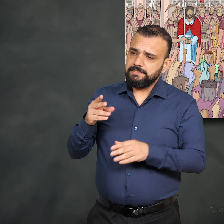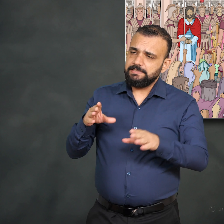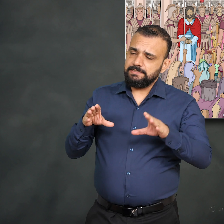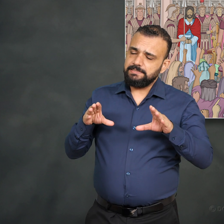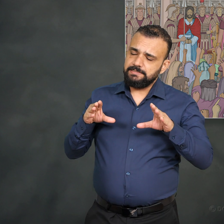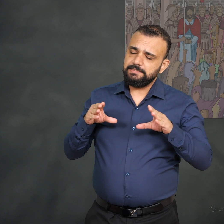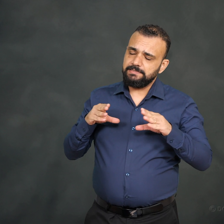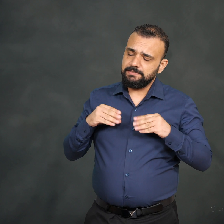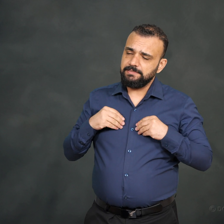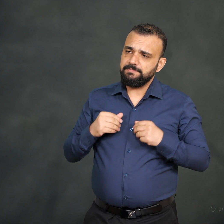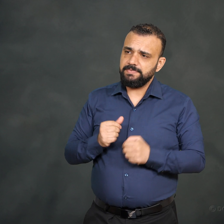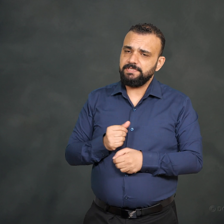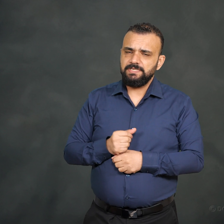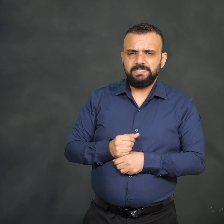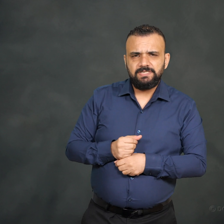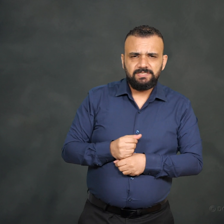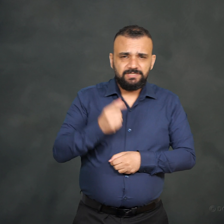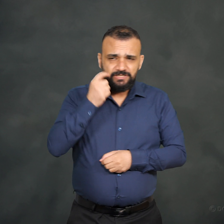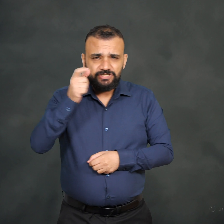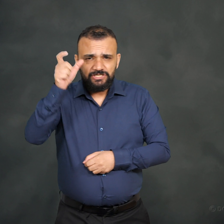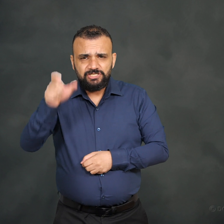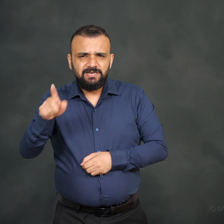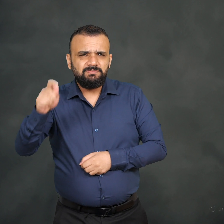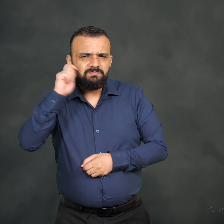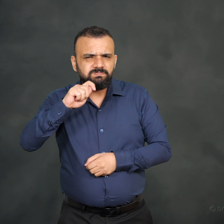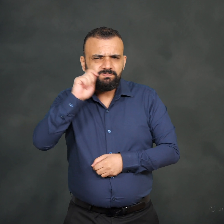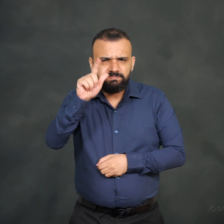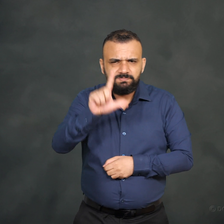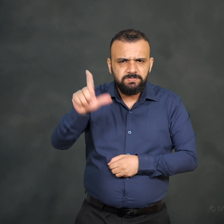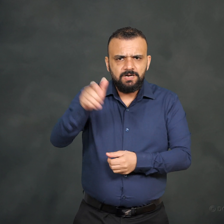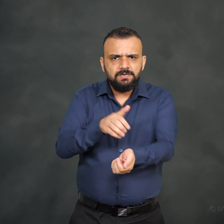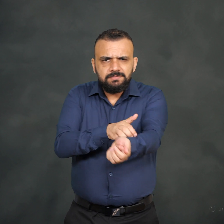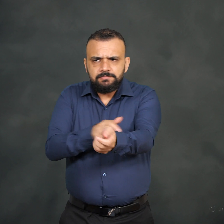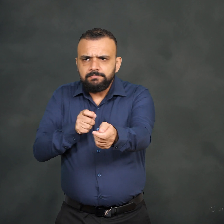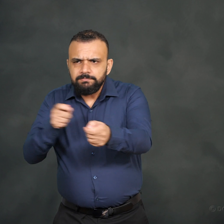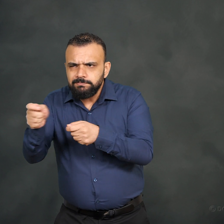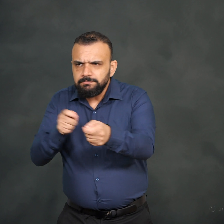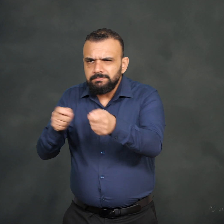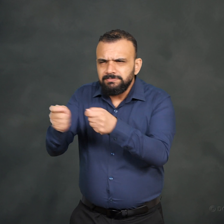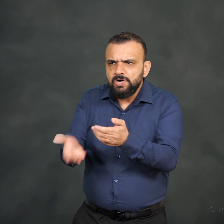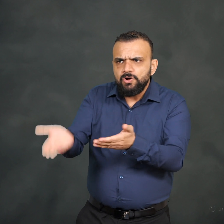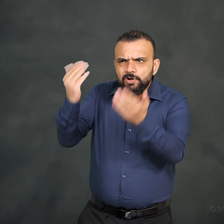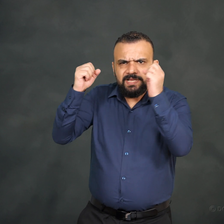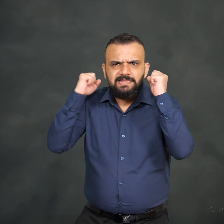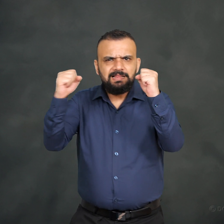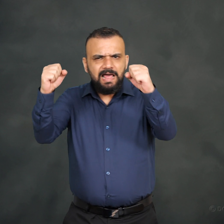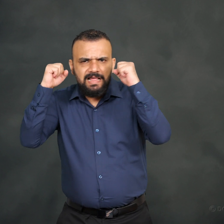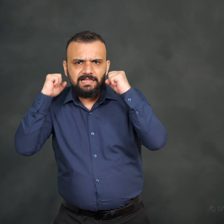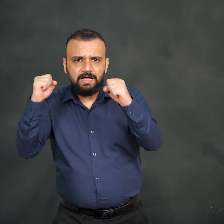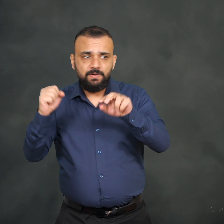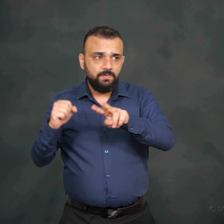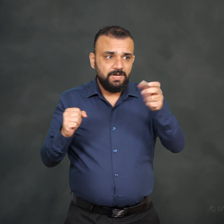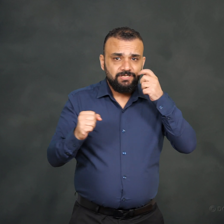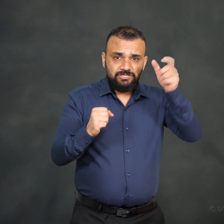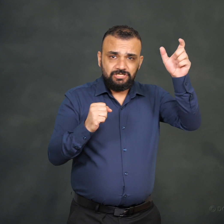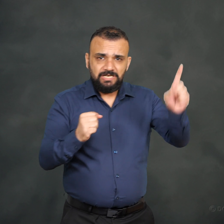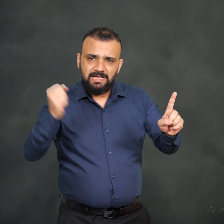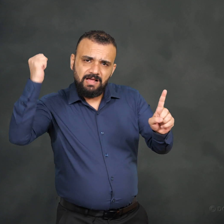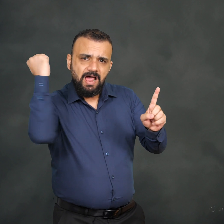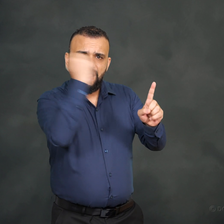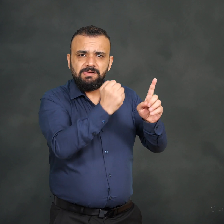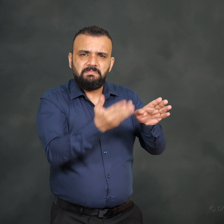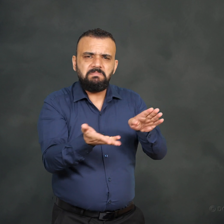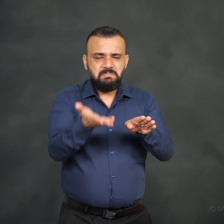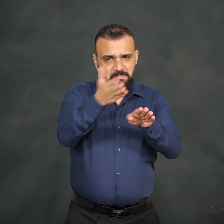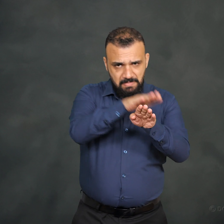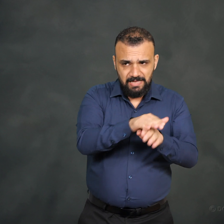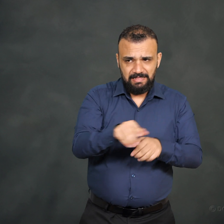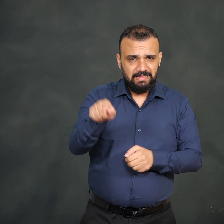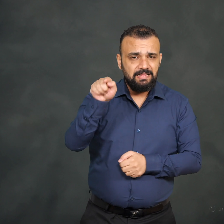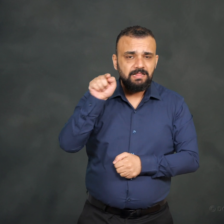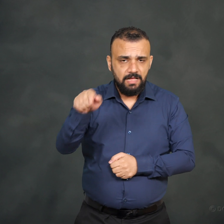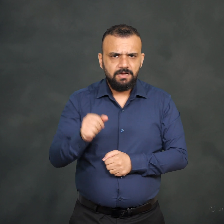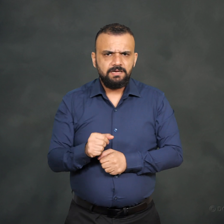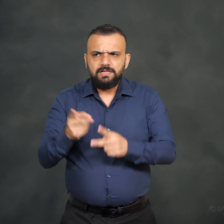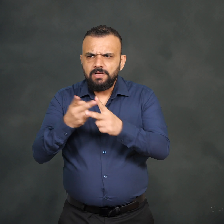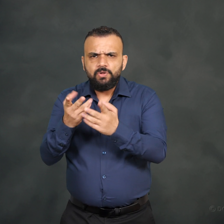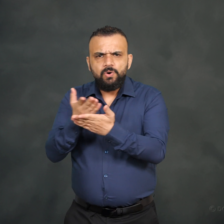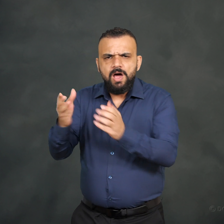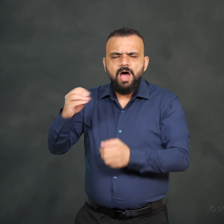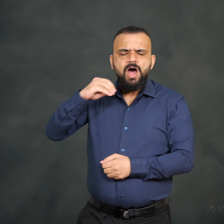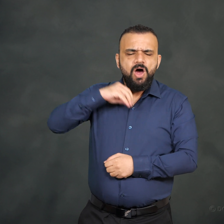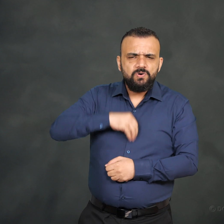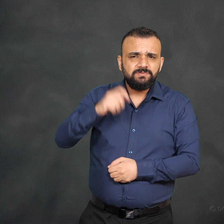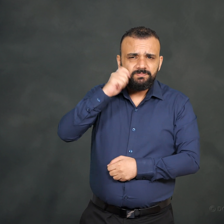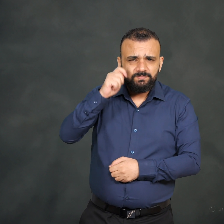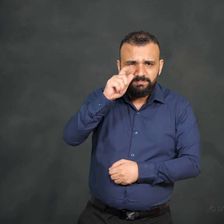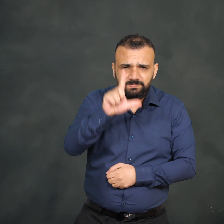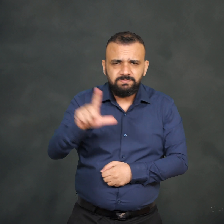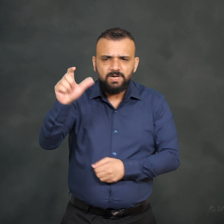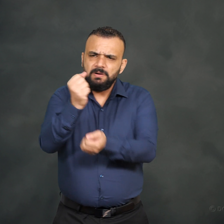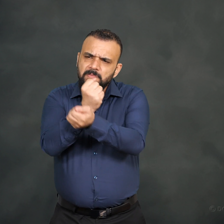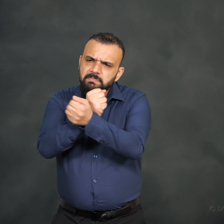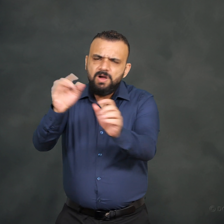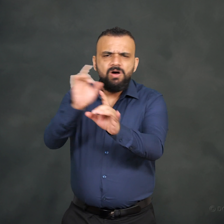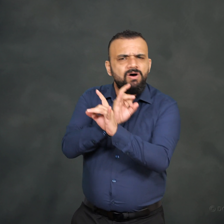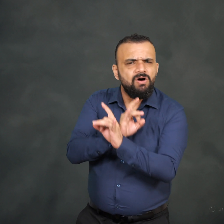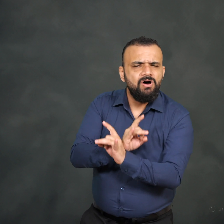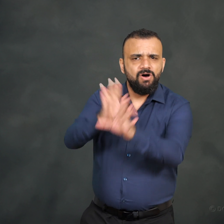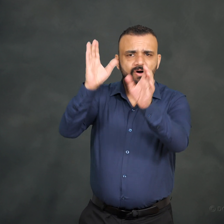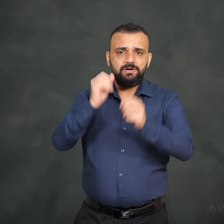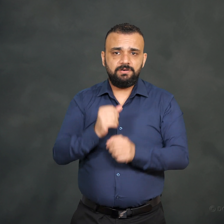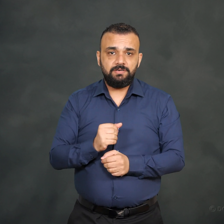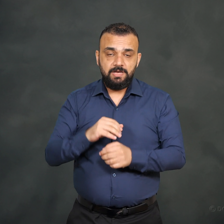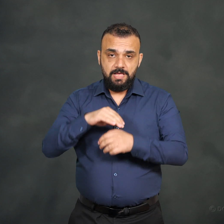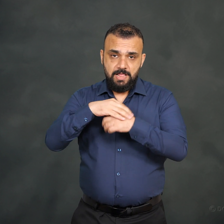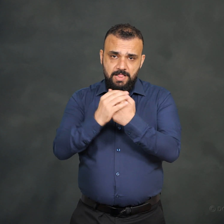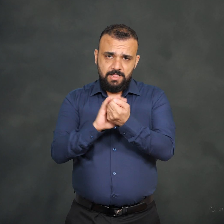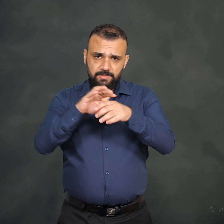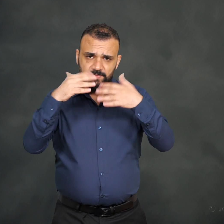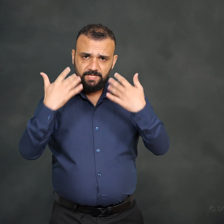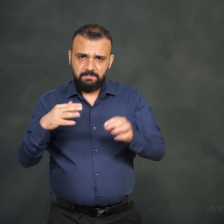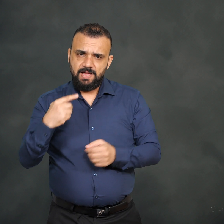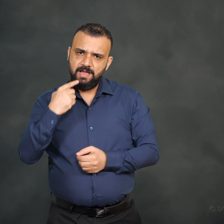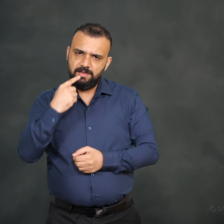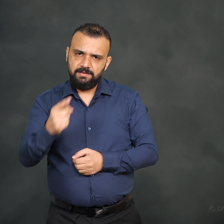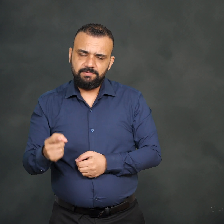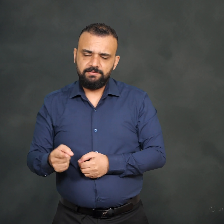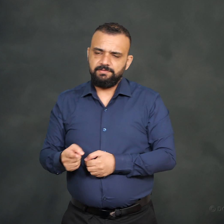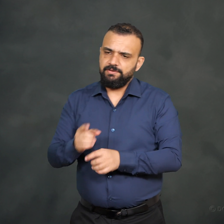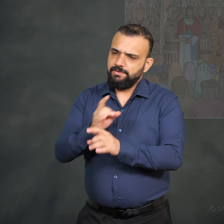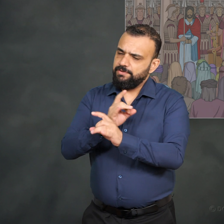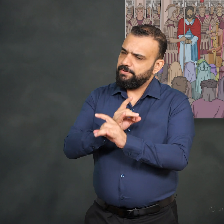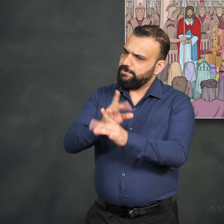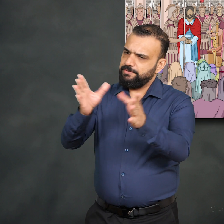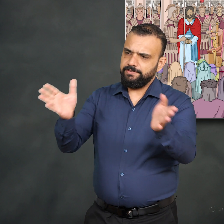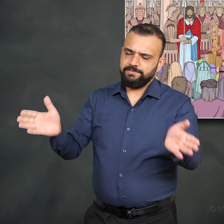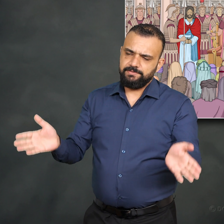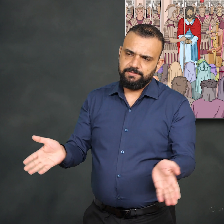And their clamor prevailed.